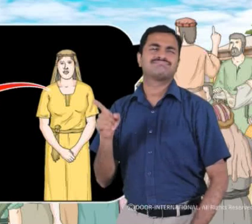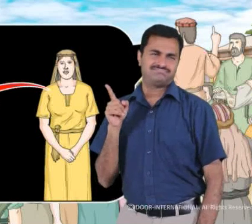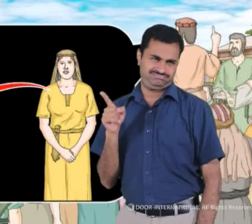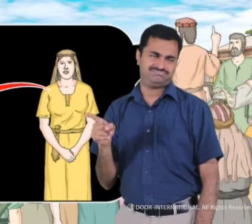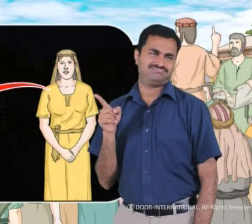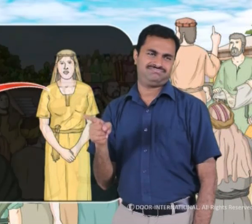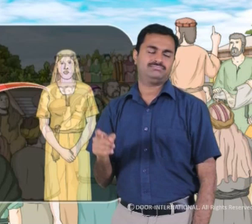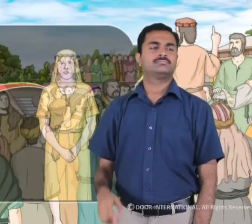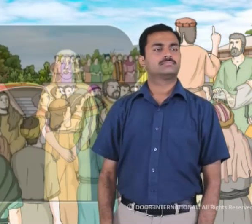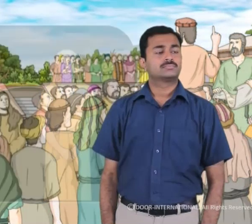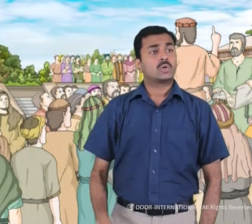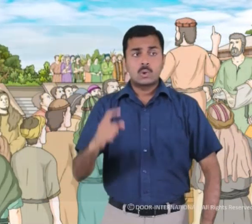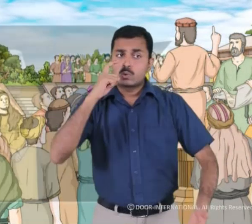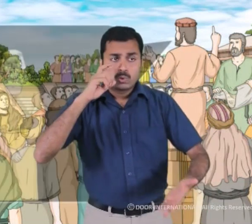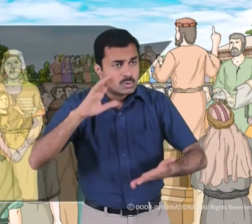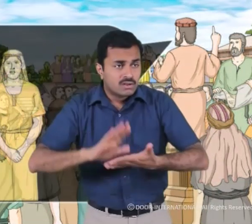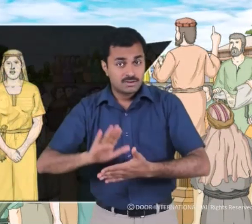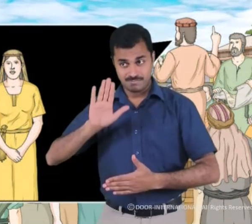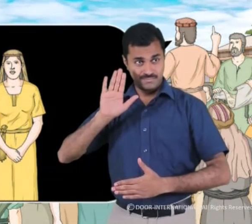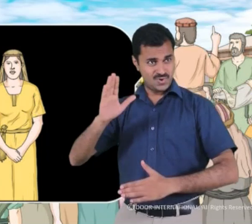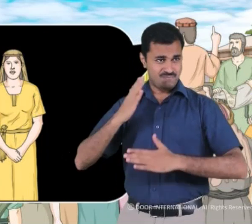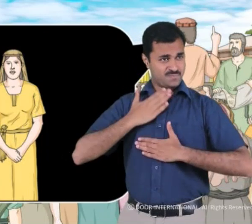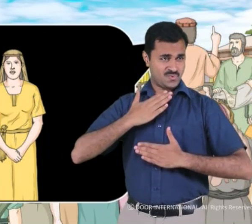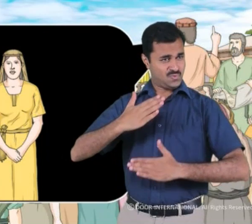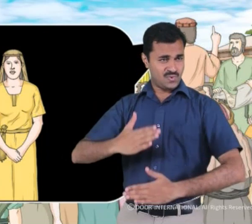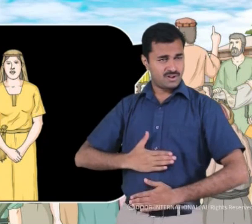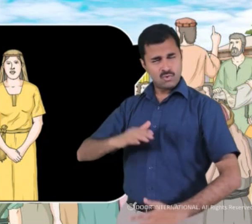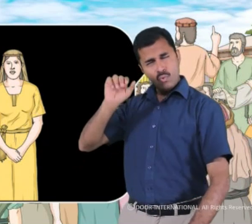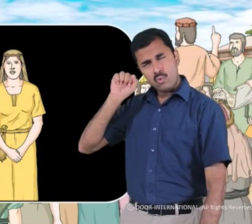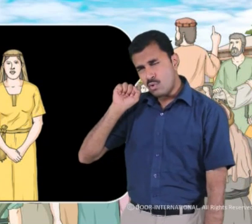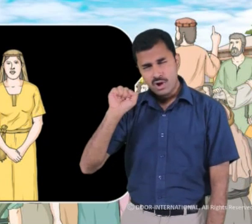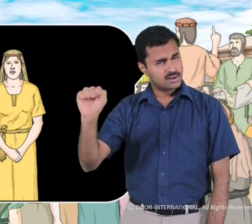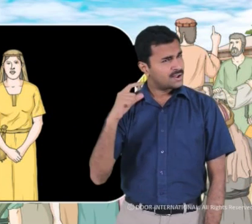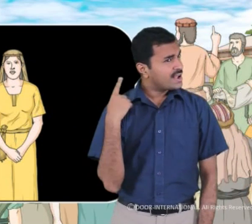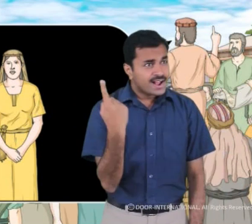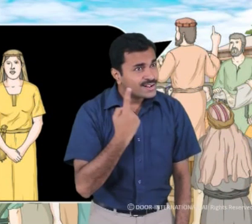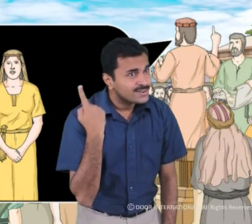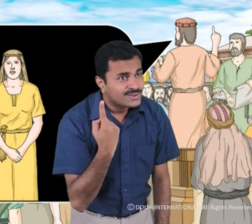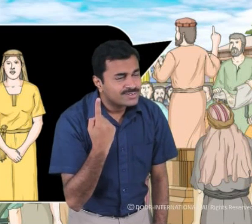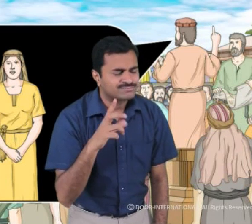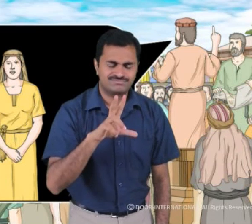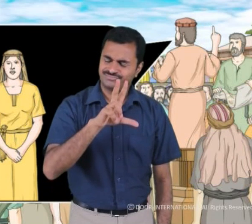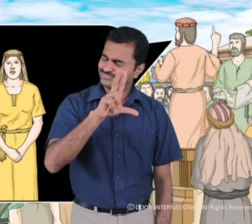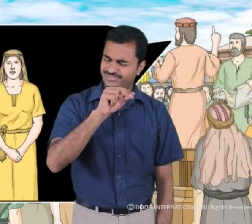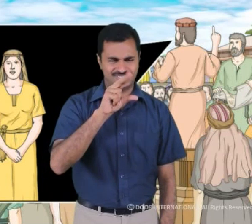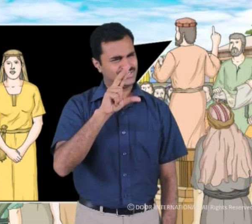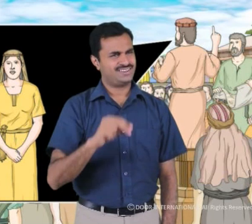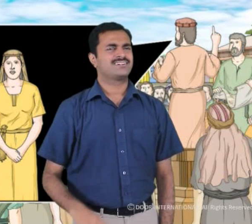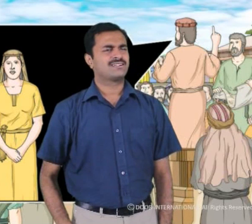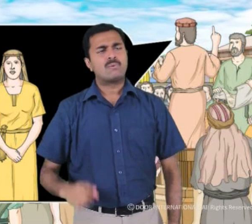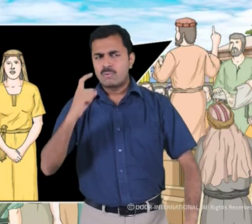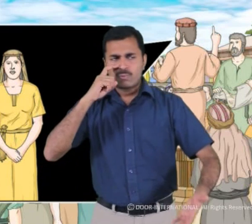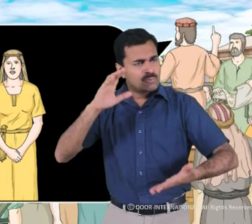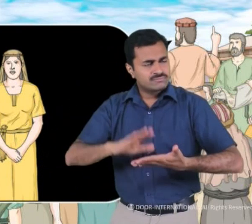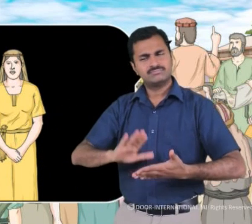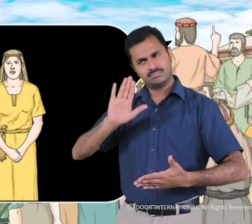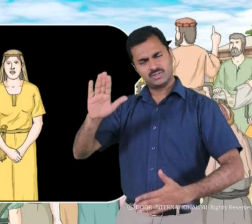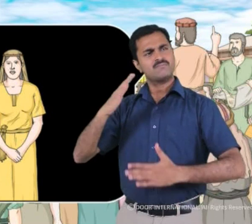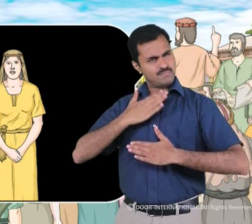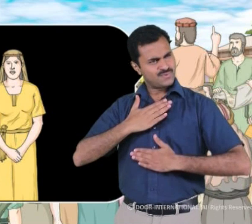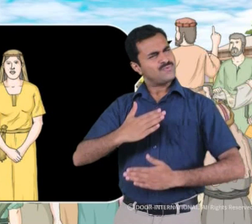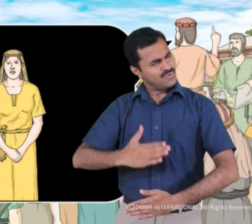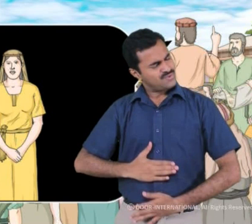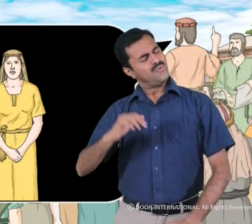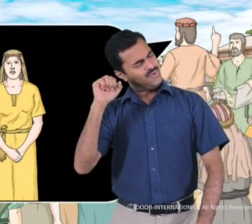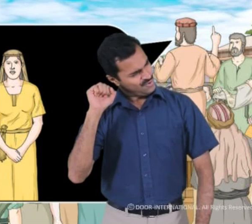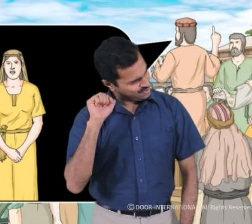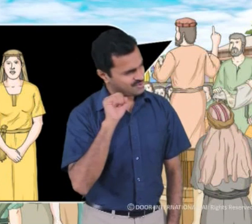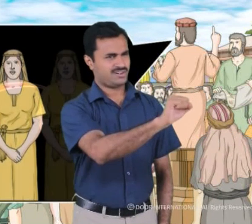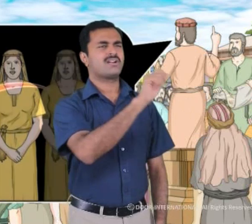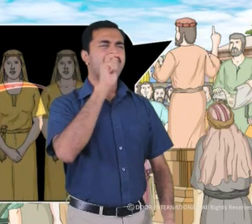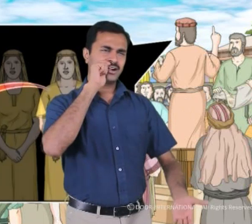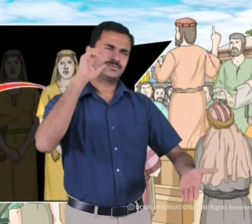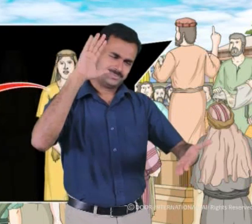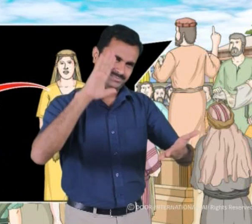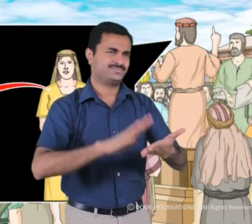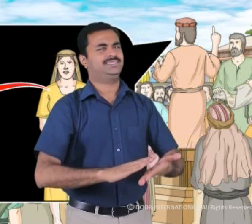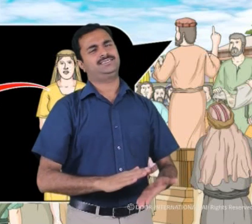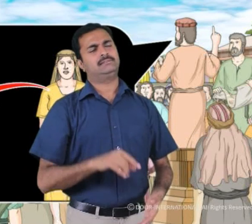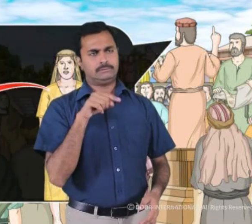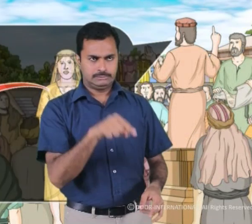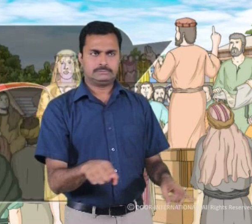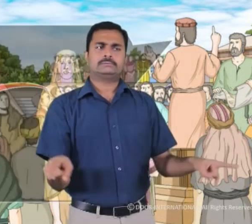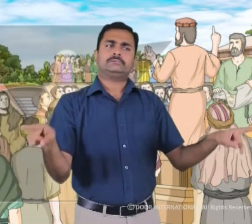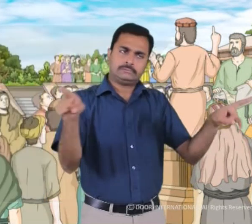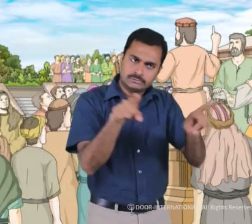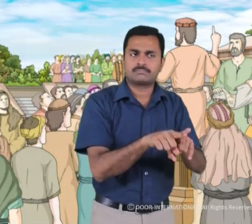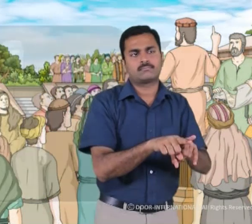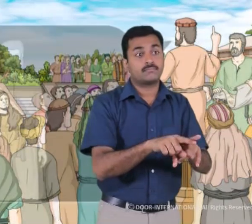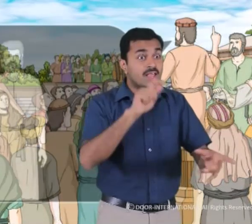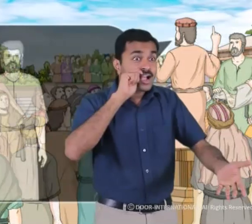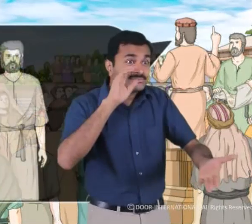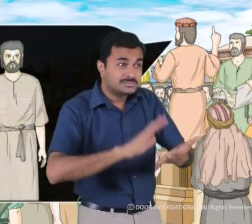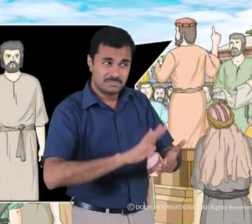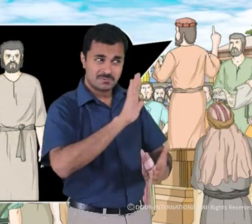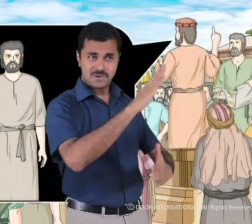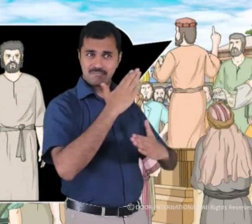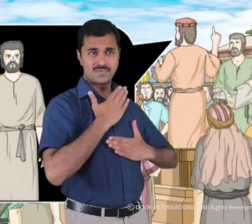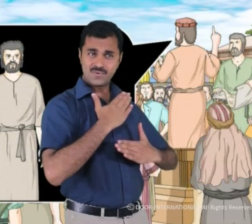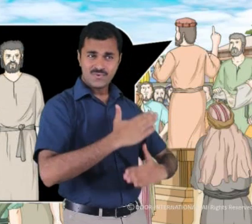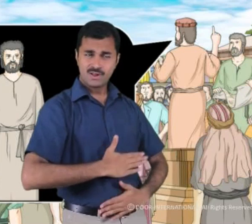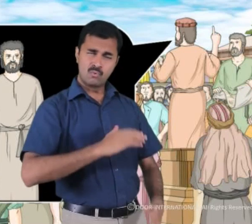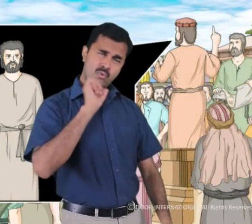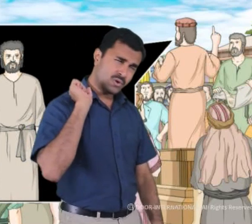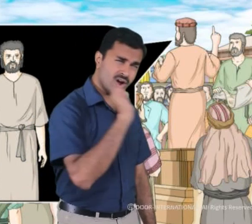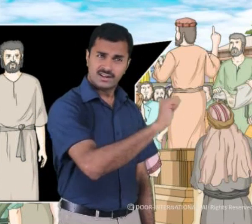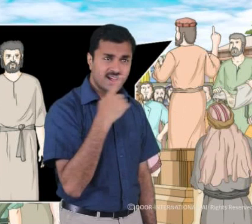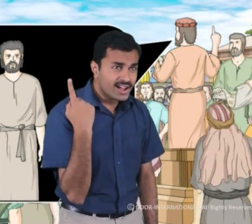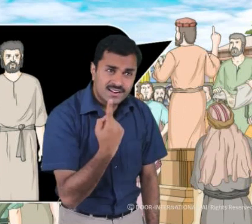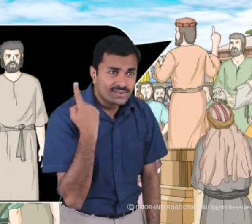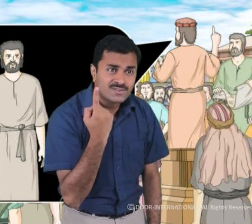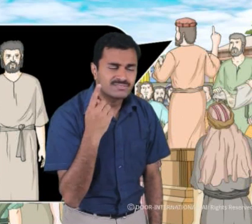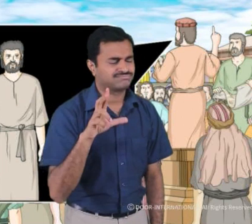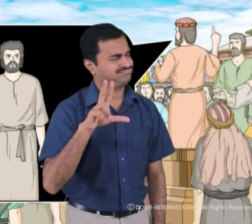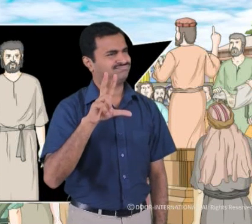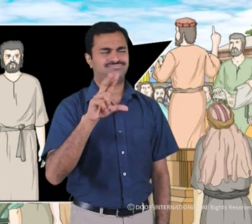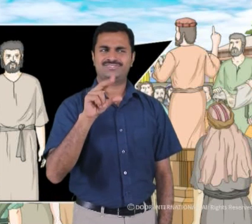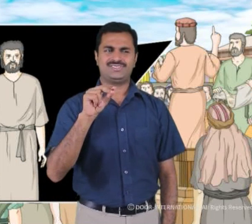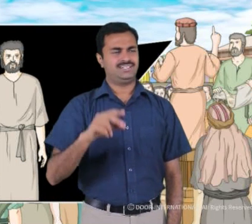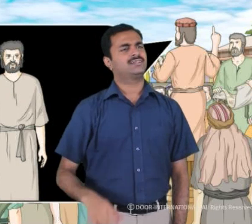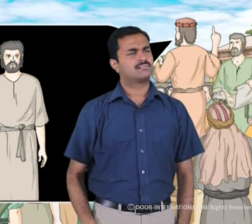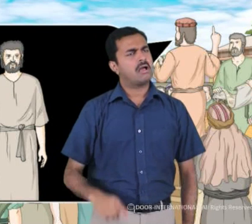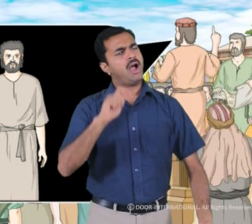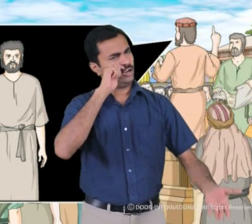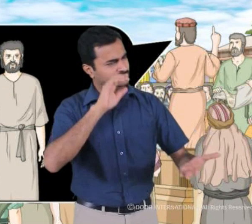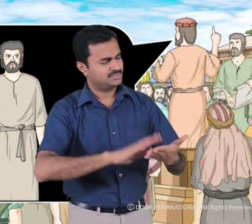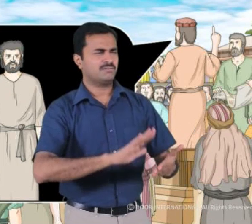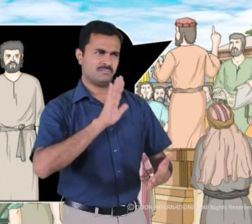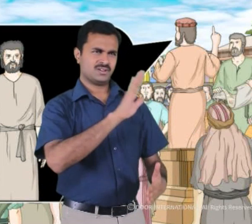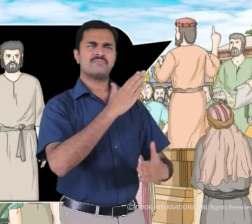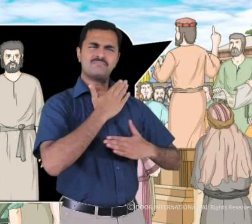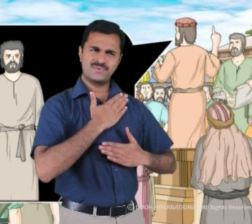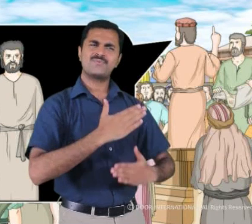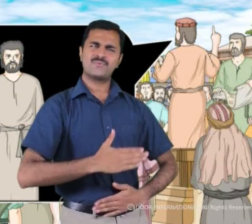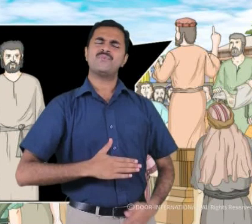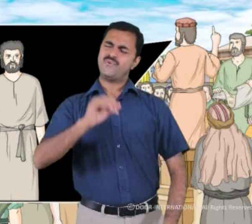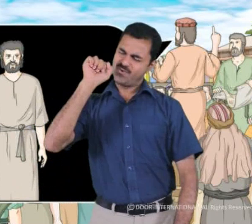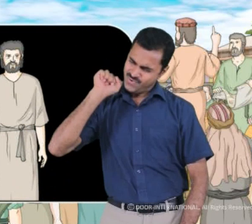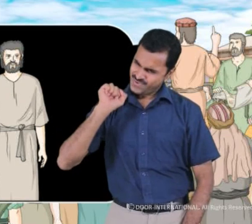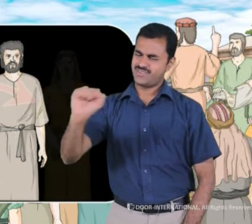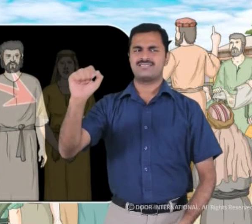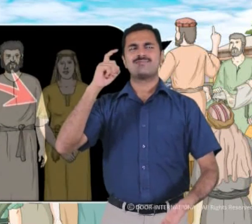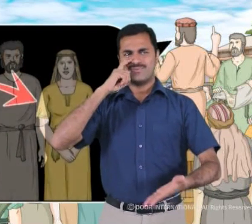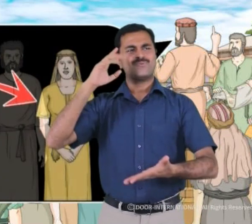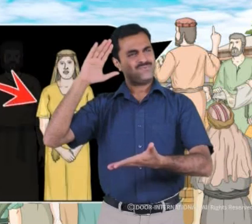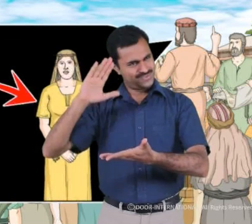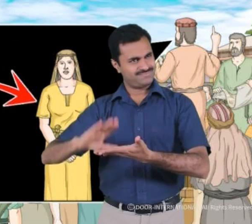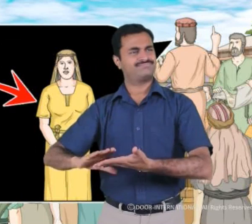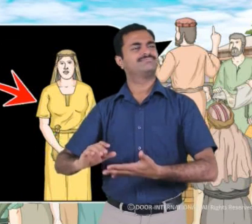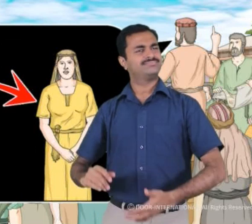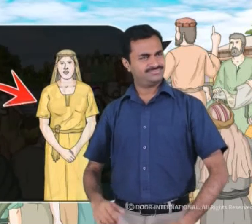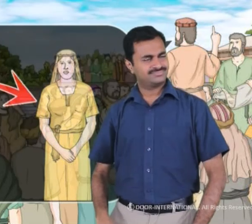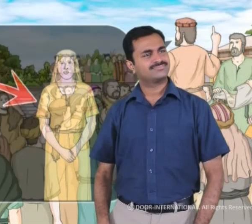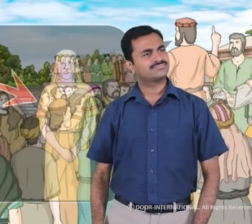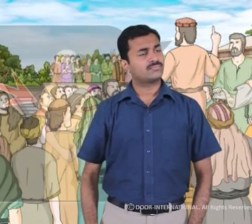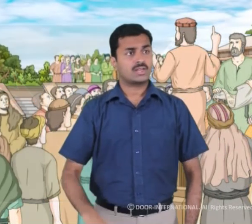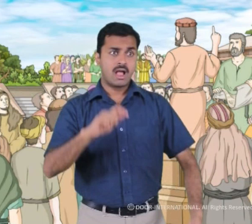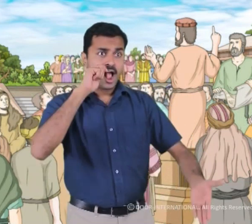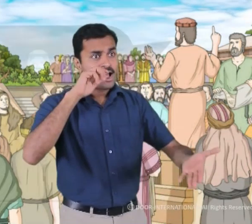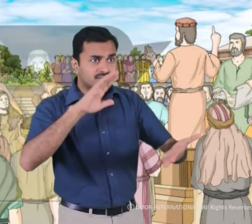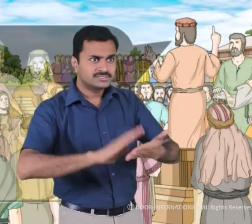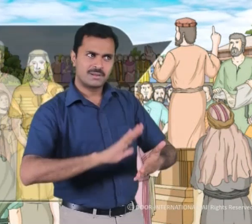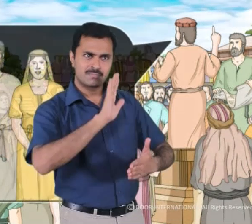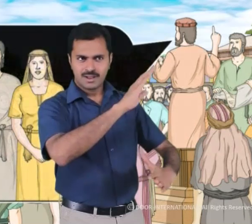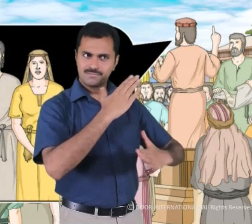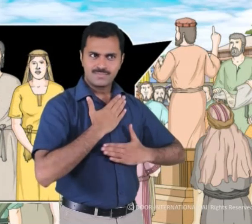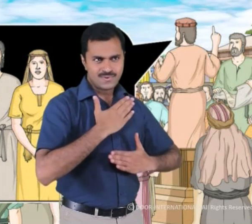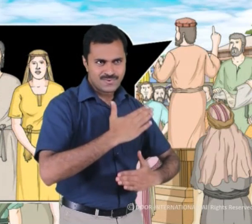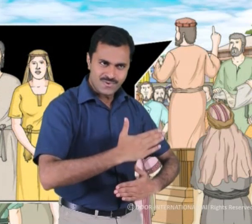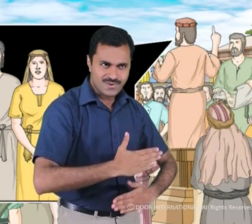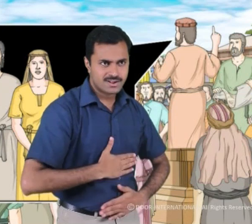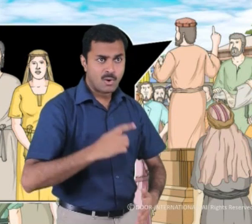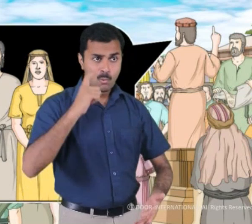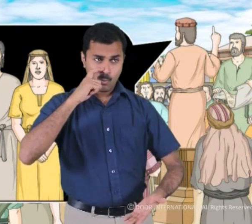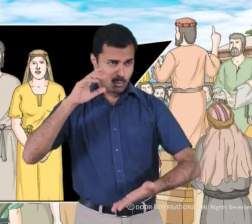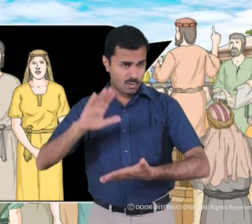The wife does not have authority over her own body, but the husband. Likewise the husband does not have authority over his own body, but the wife.